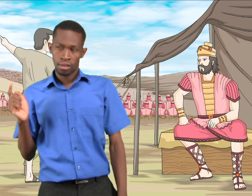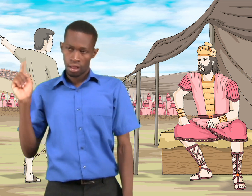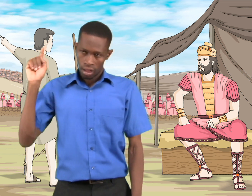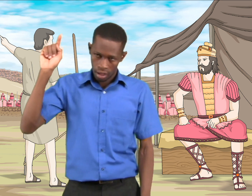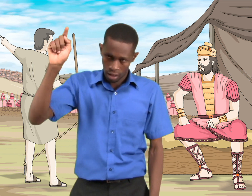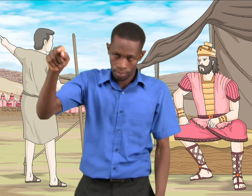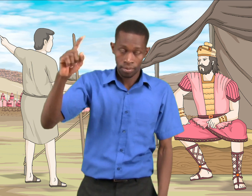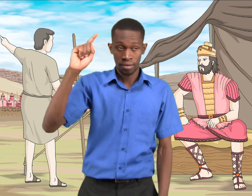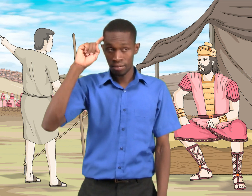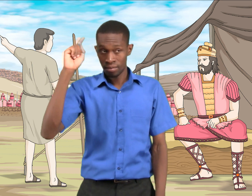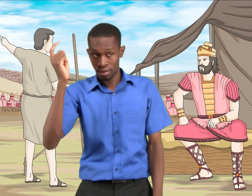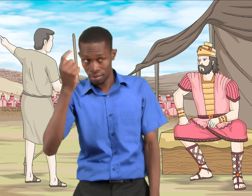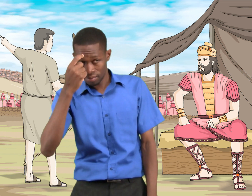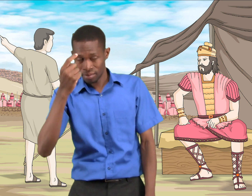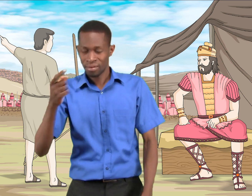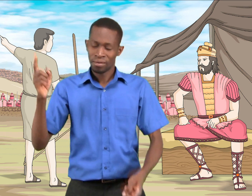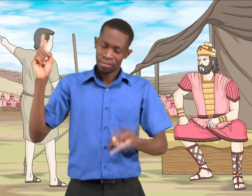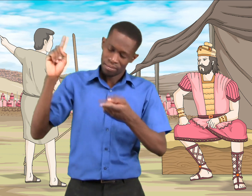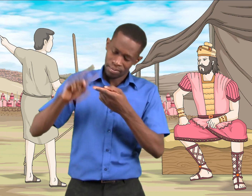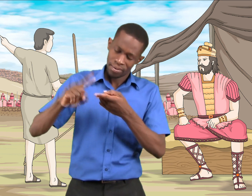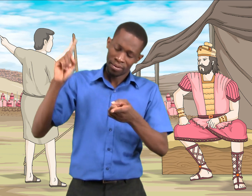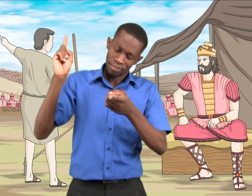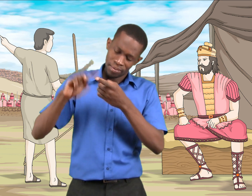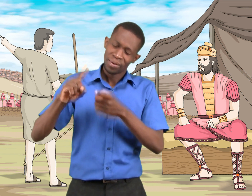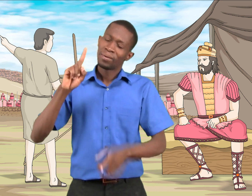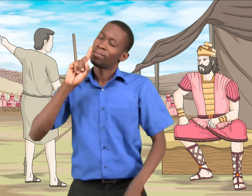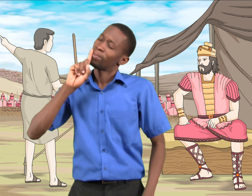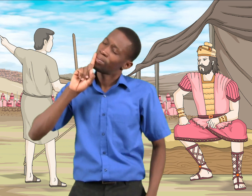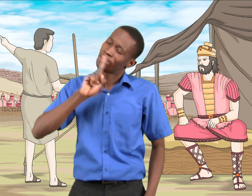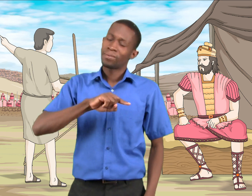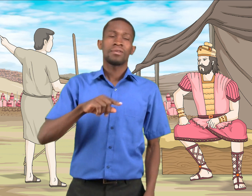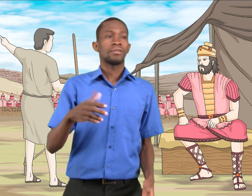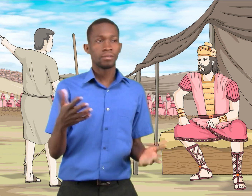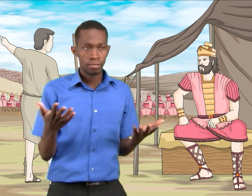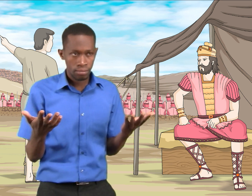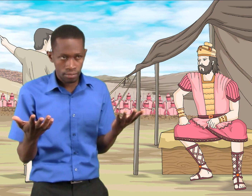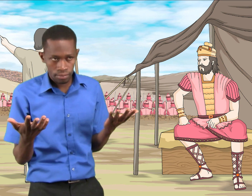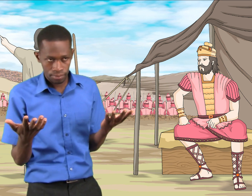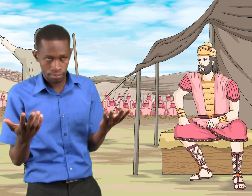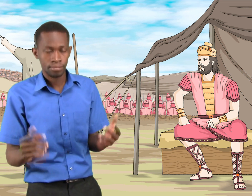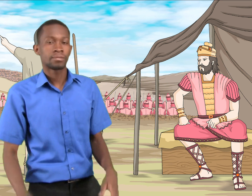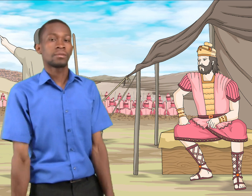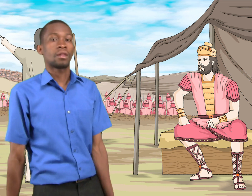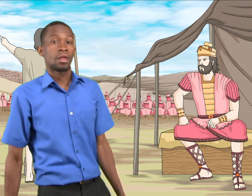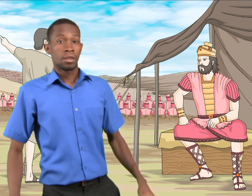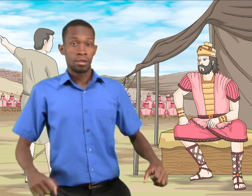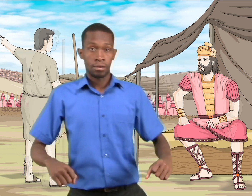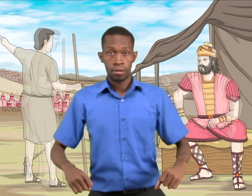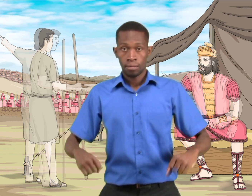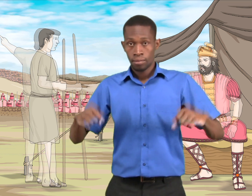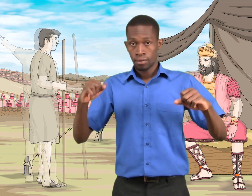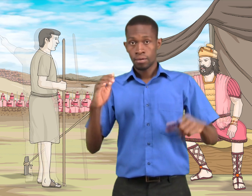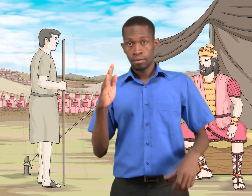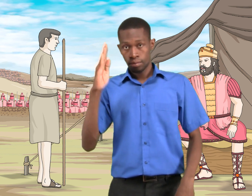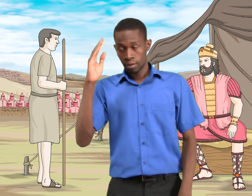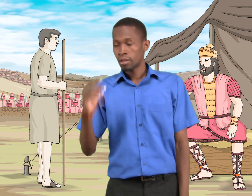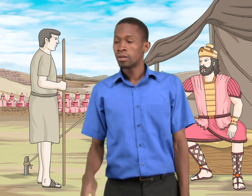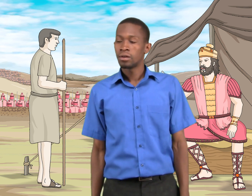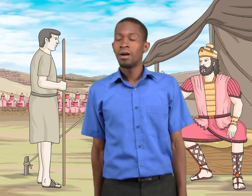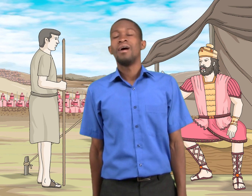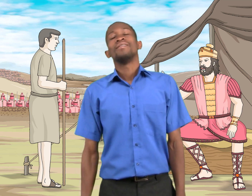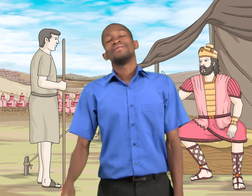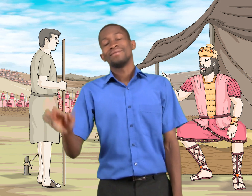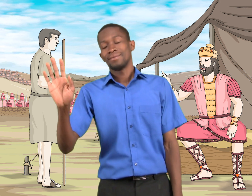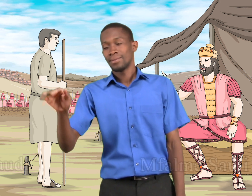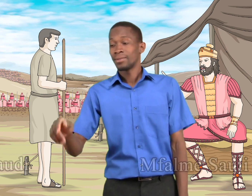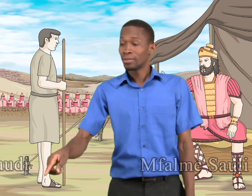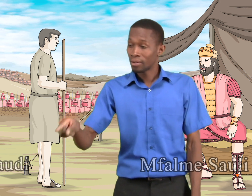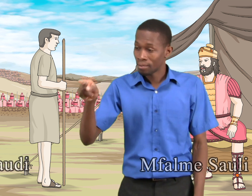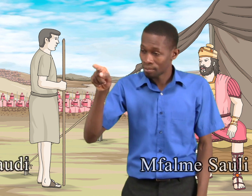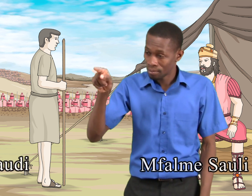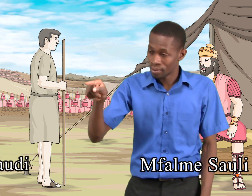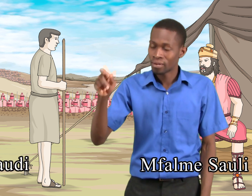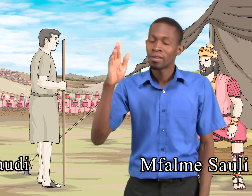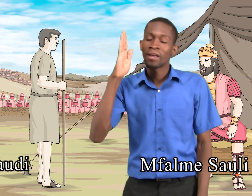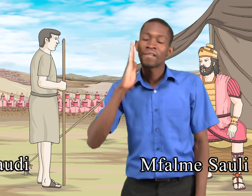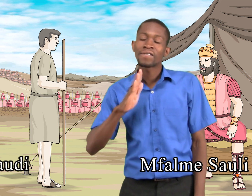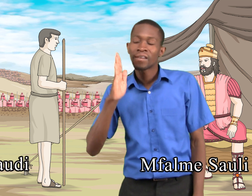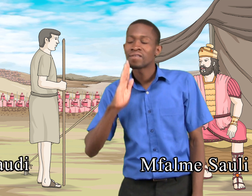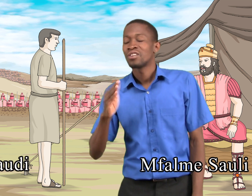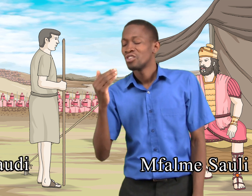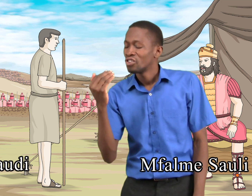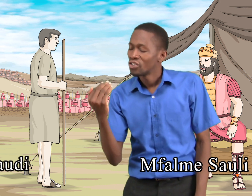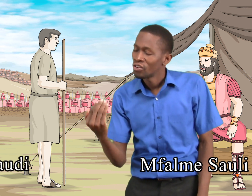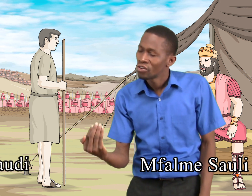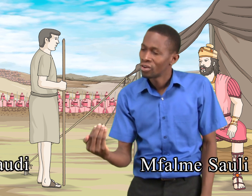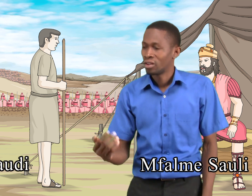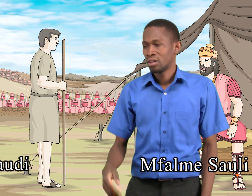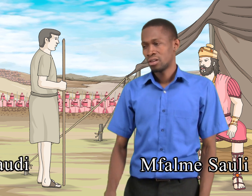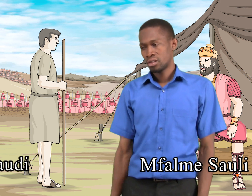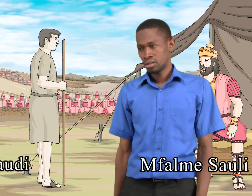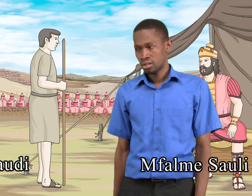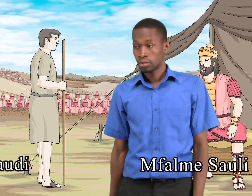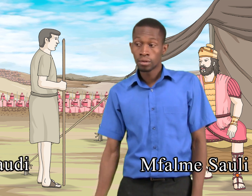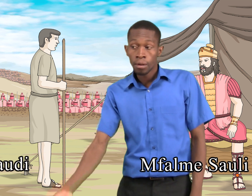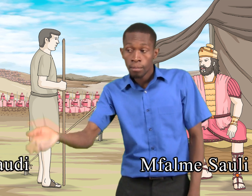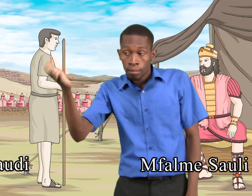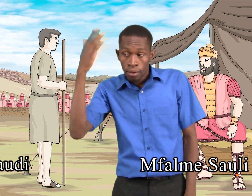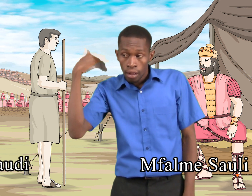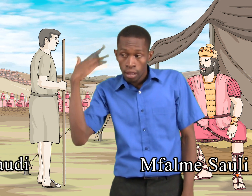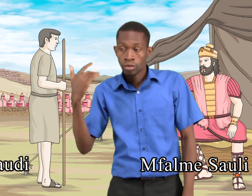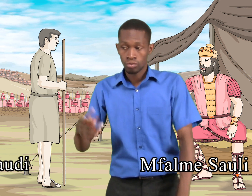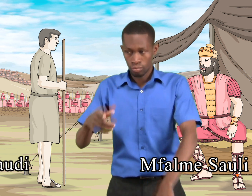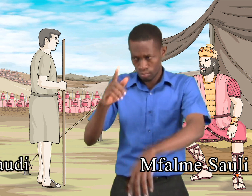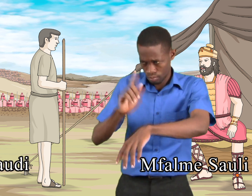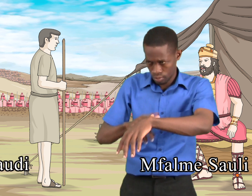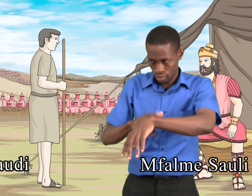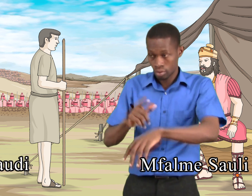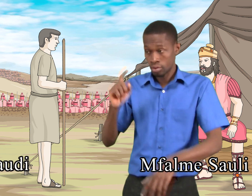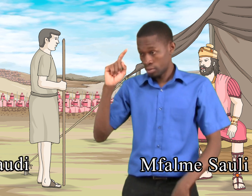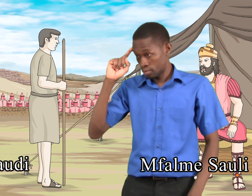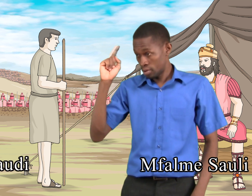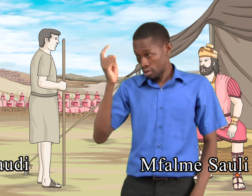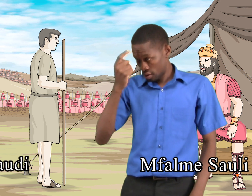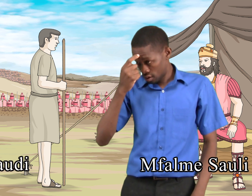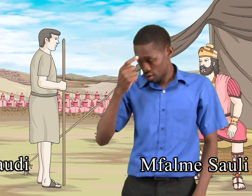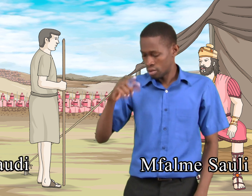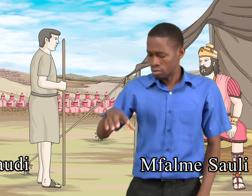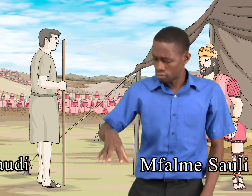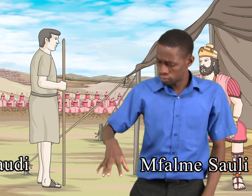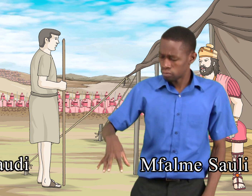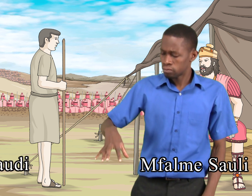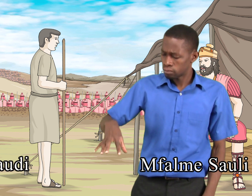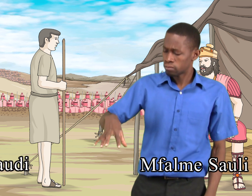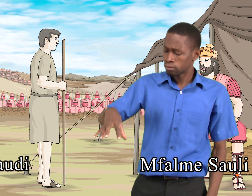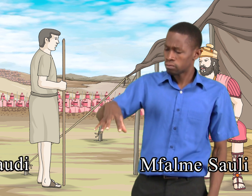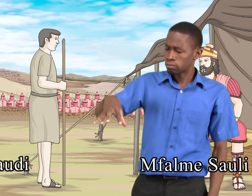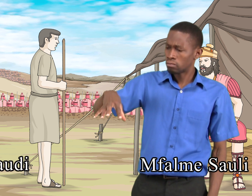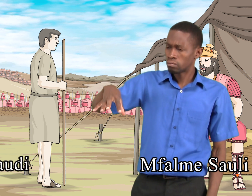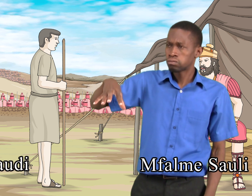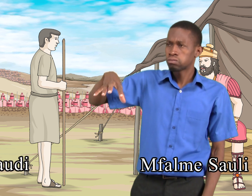Your servant will go and fight him!”